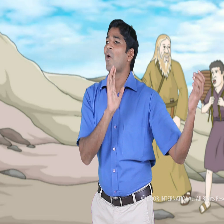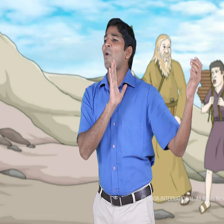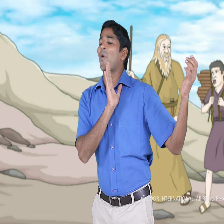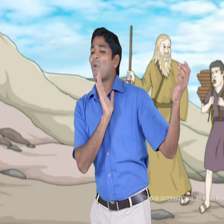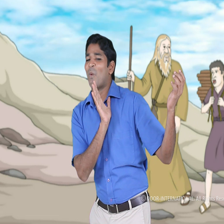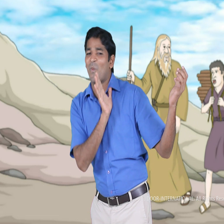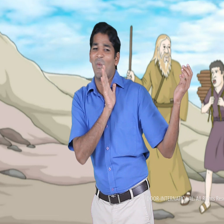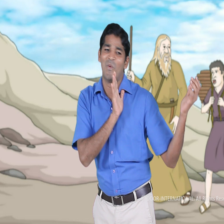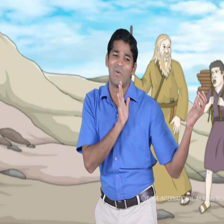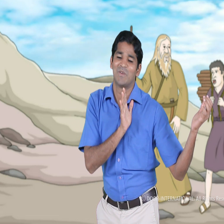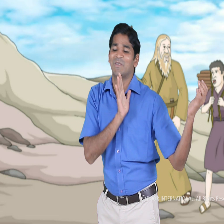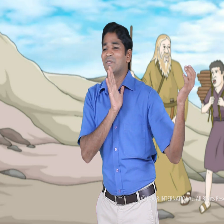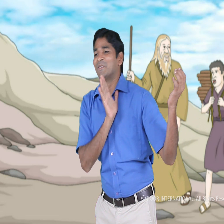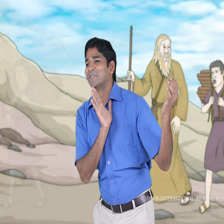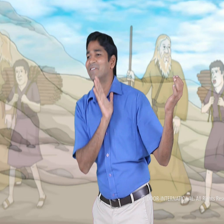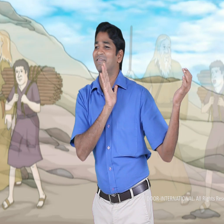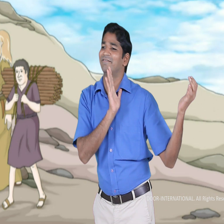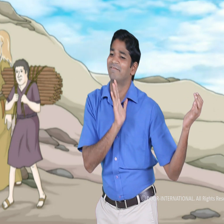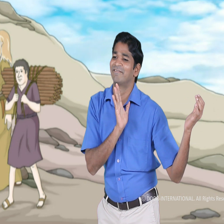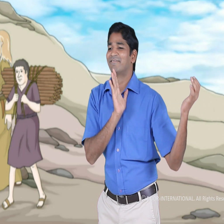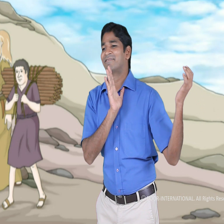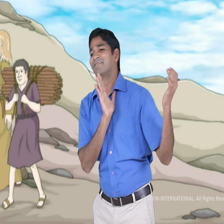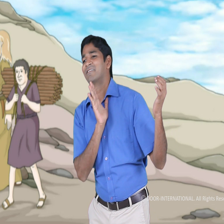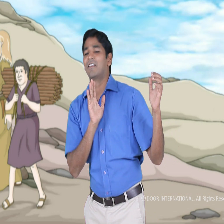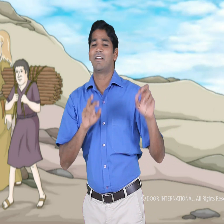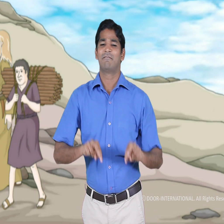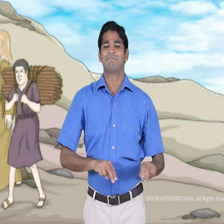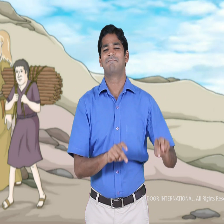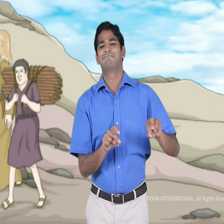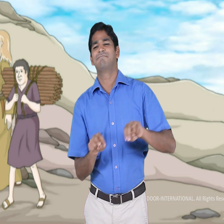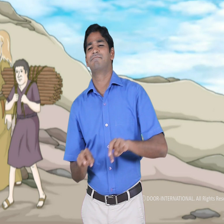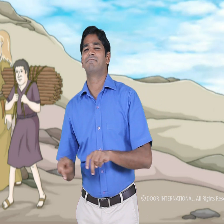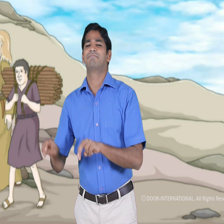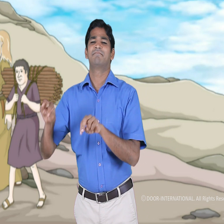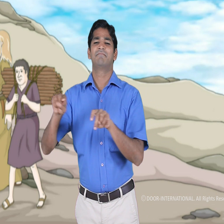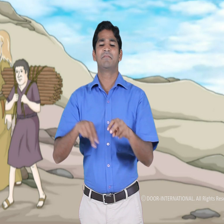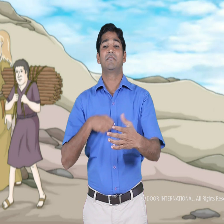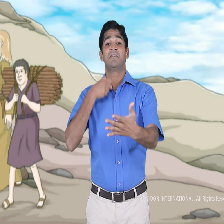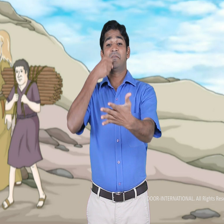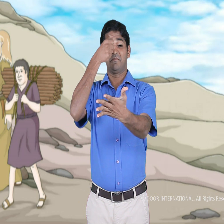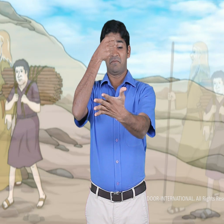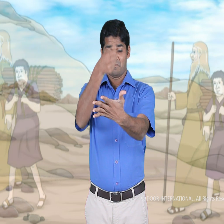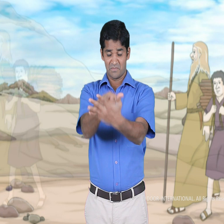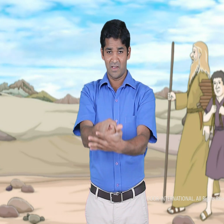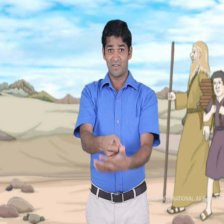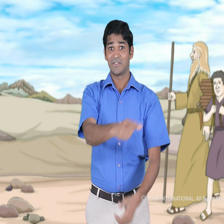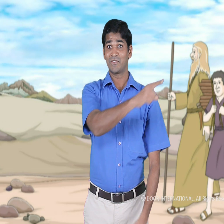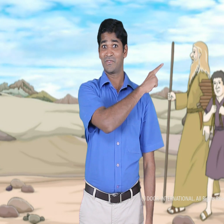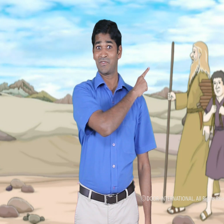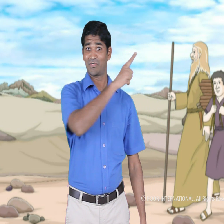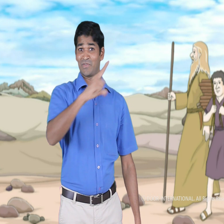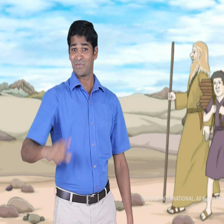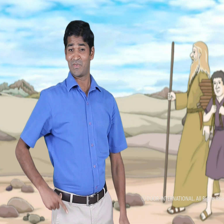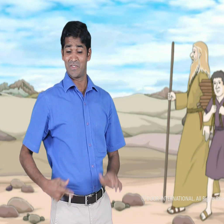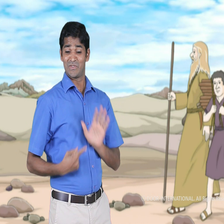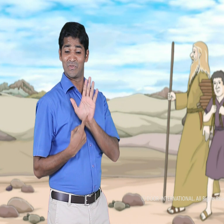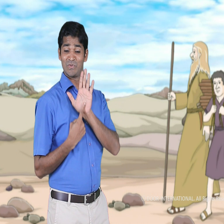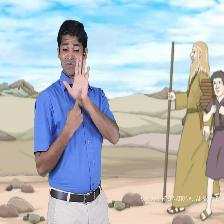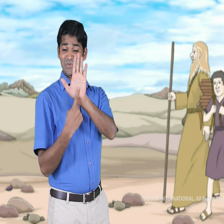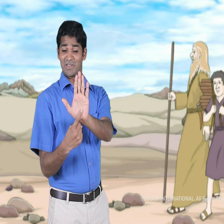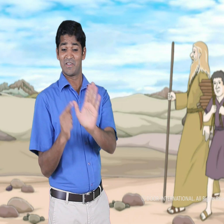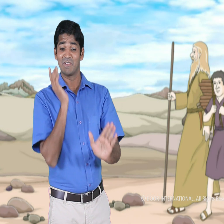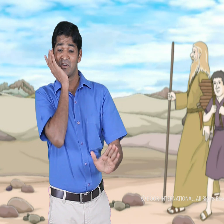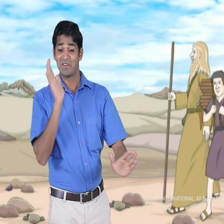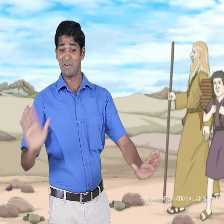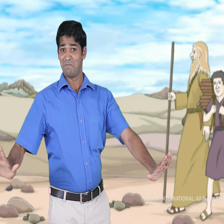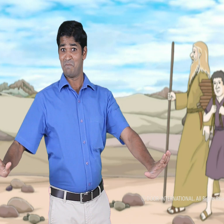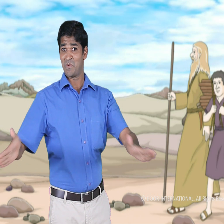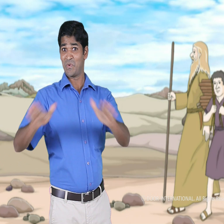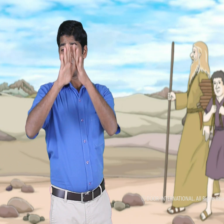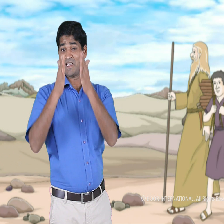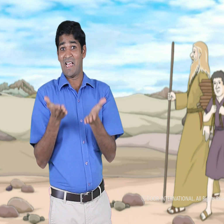And the two walked on together.